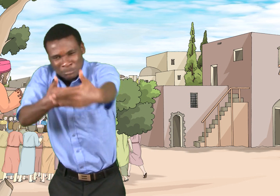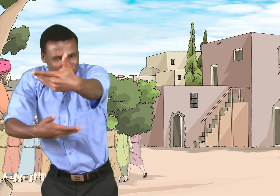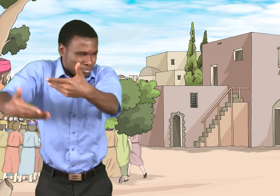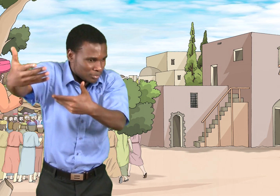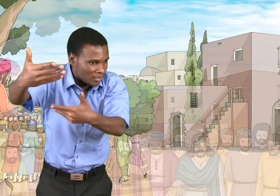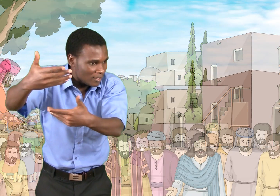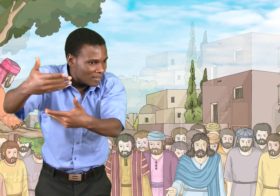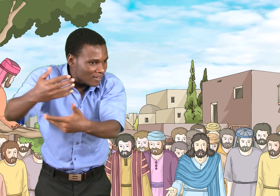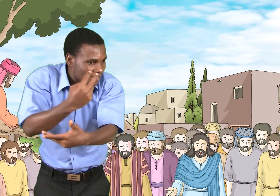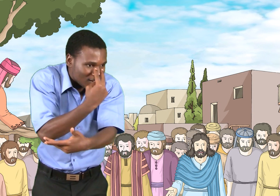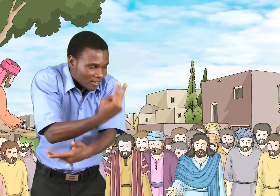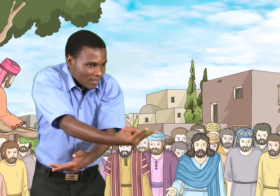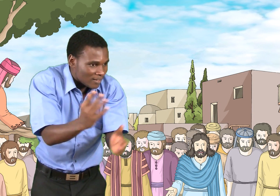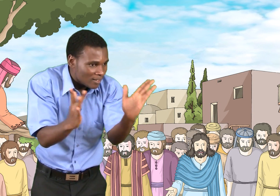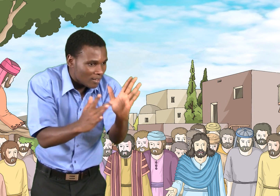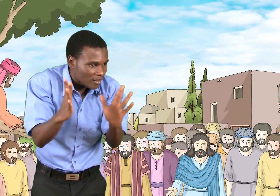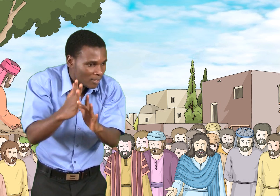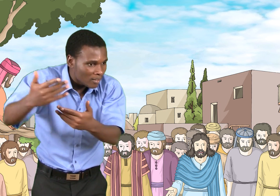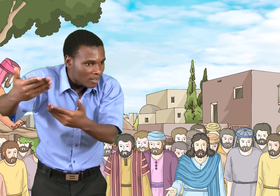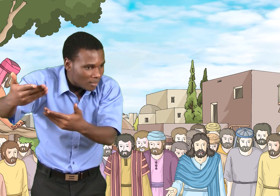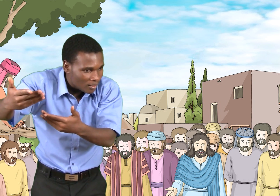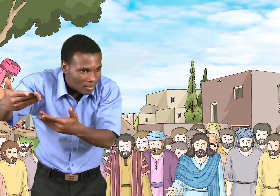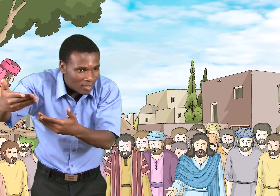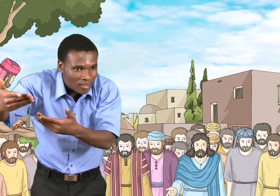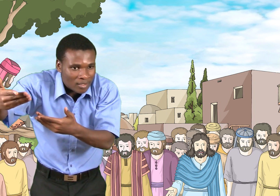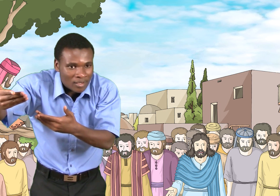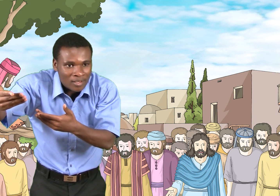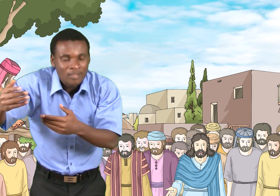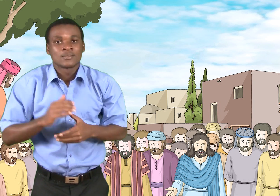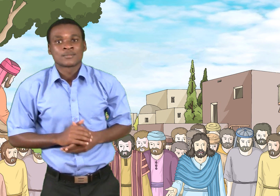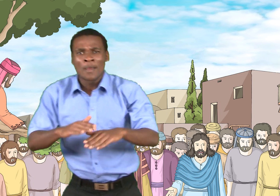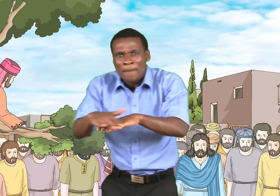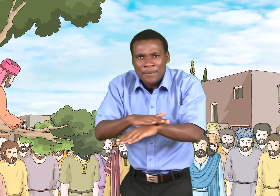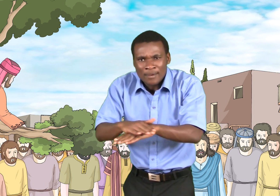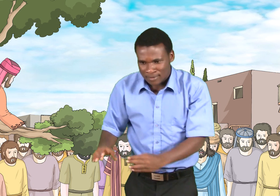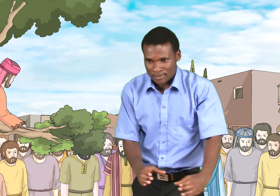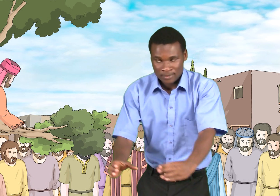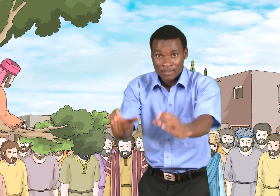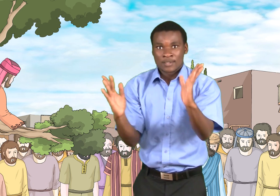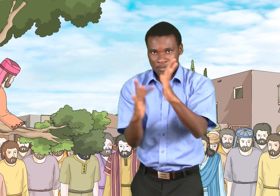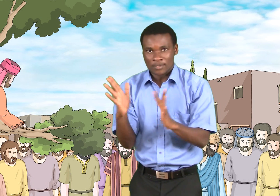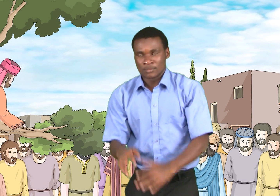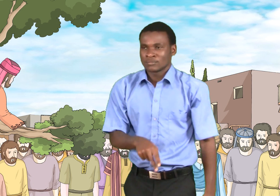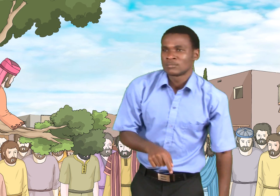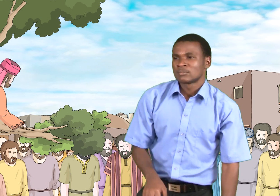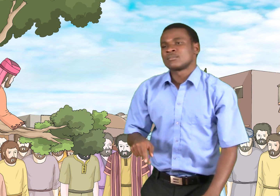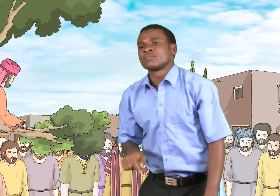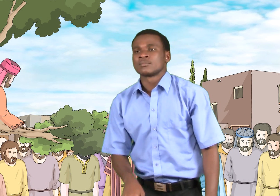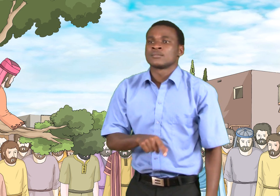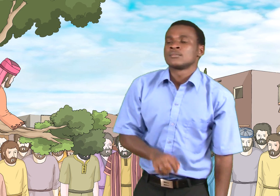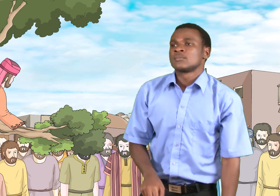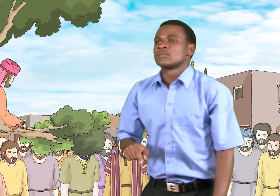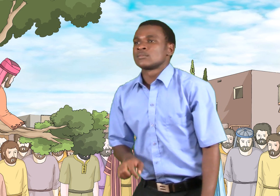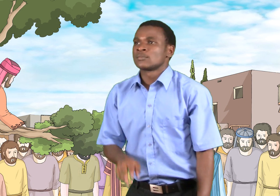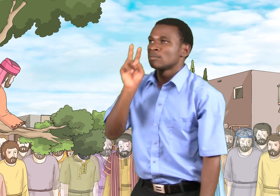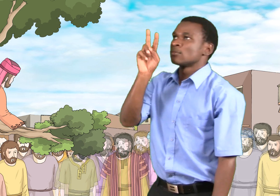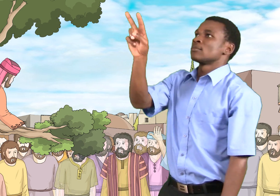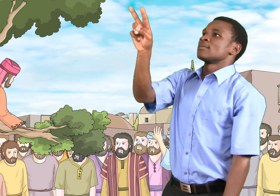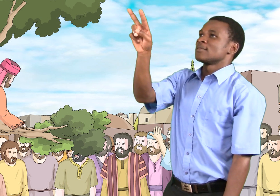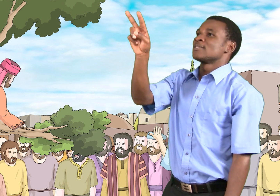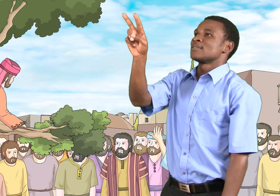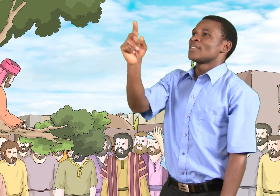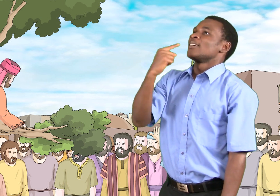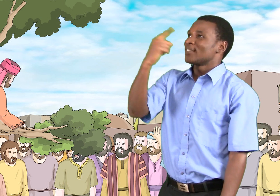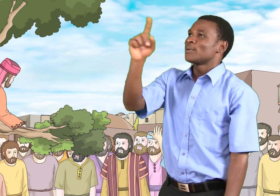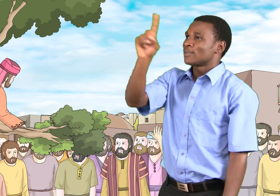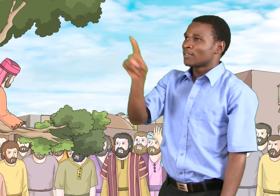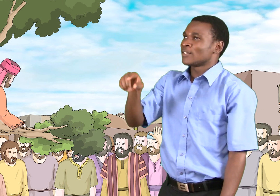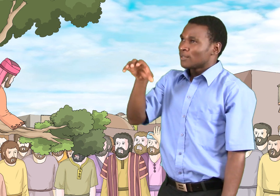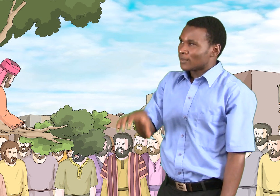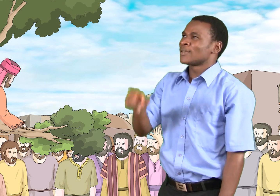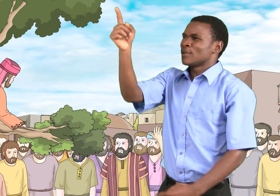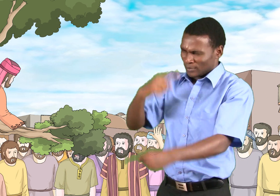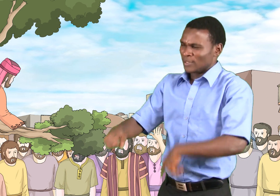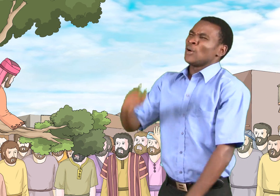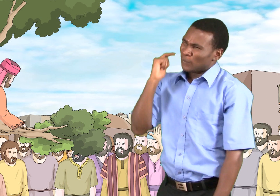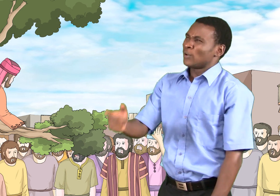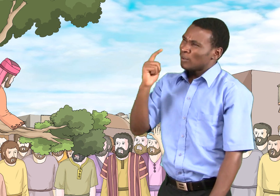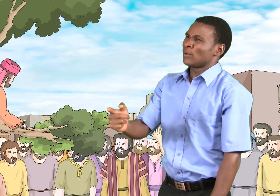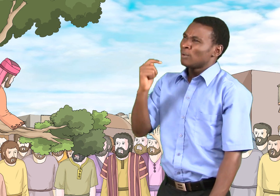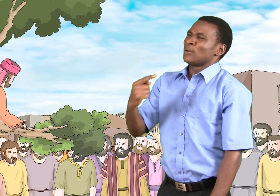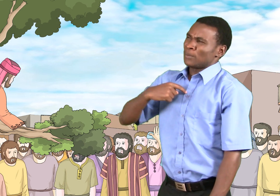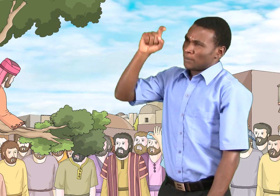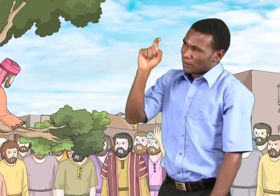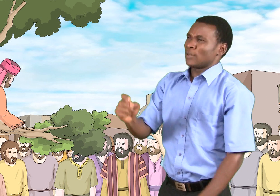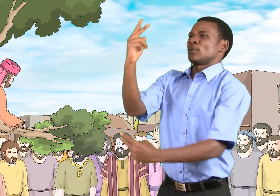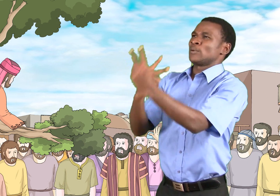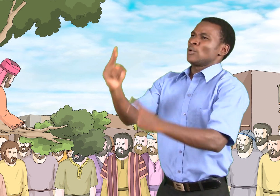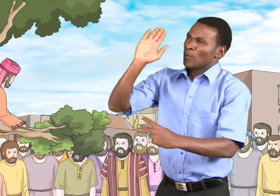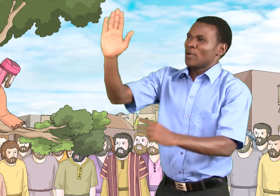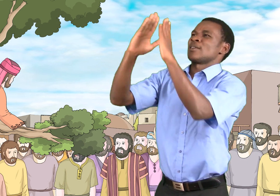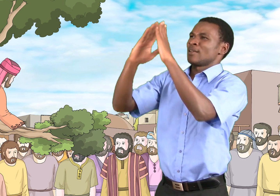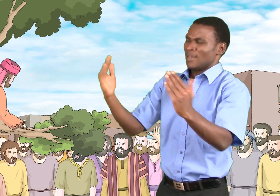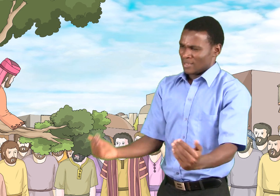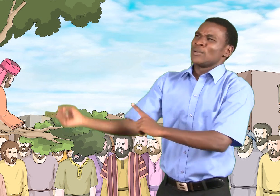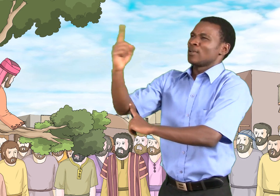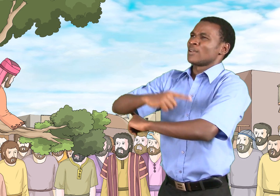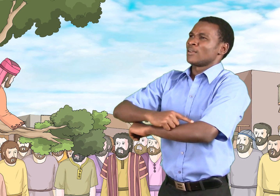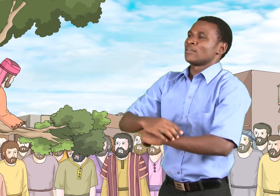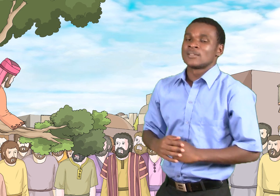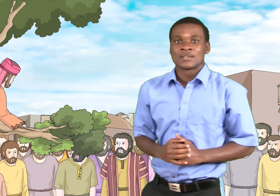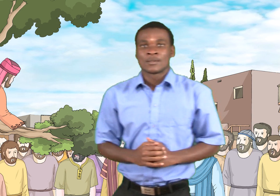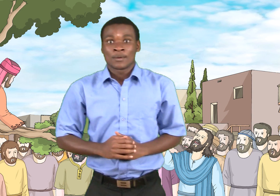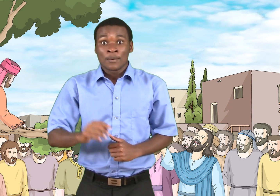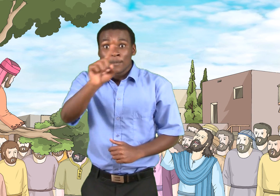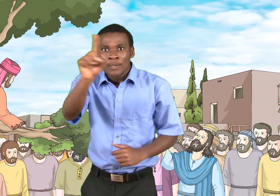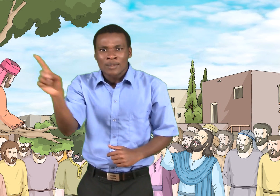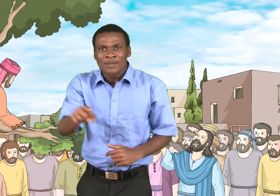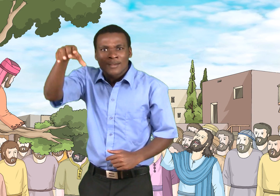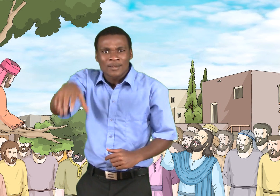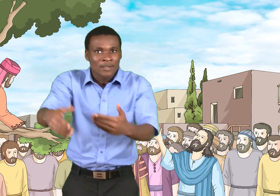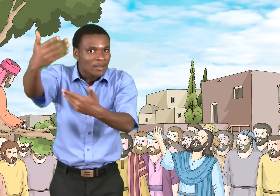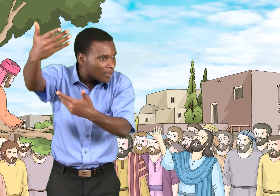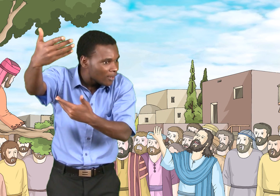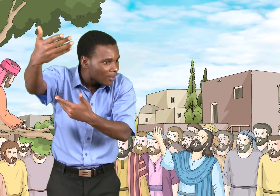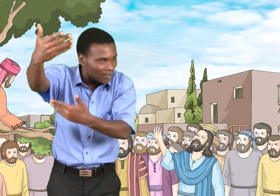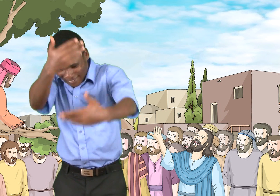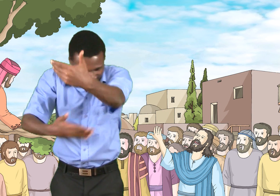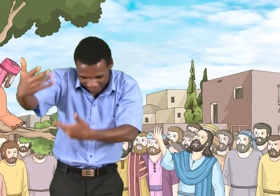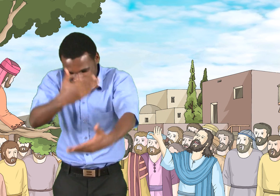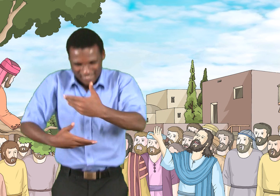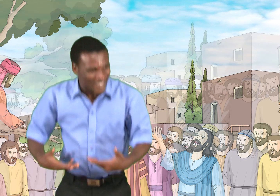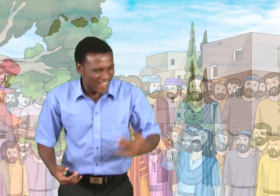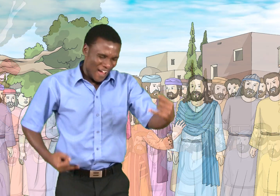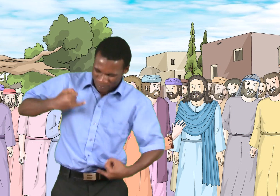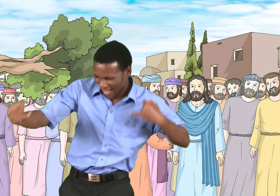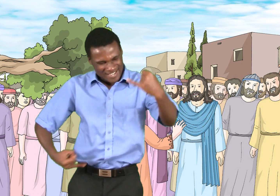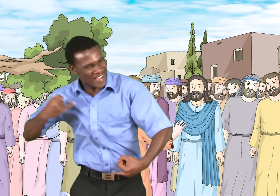When Jesus came to that place, He looked up and said, “Zacchaeus, hurry down, for I must stay at your house today.”